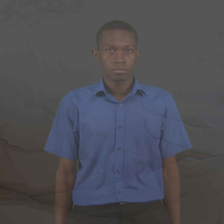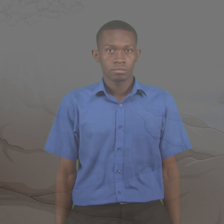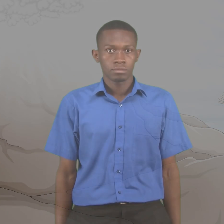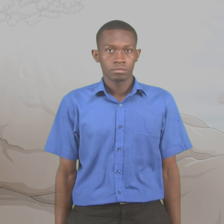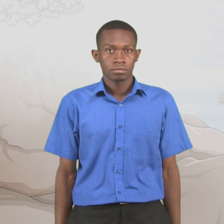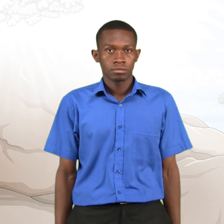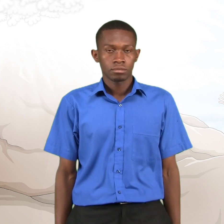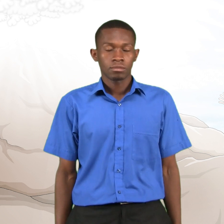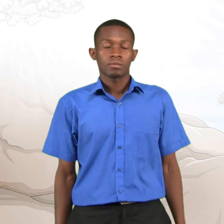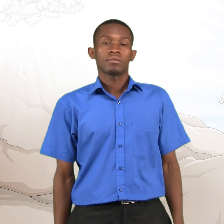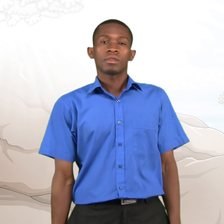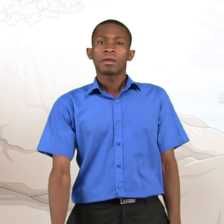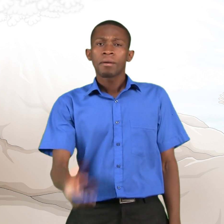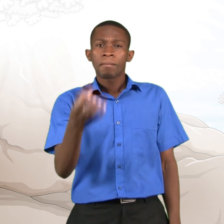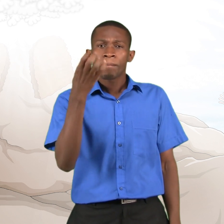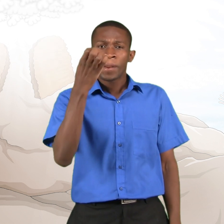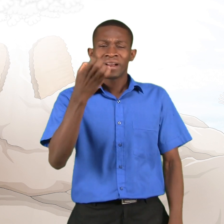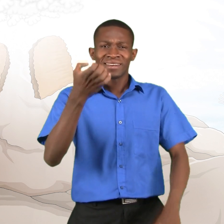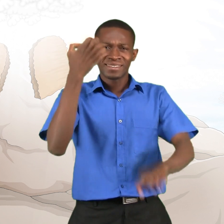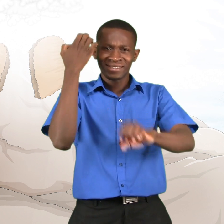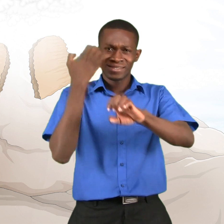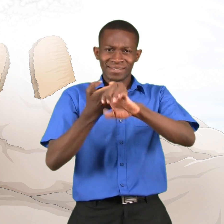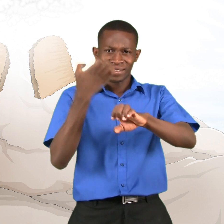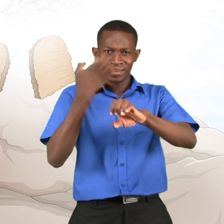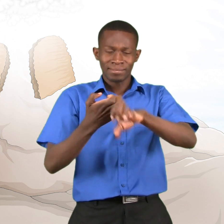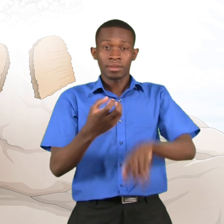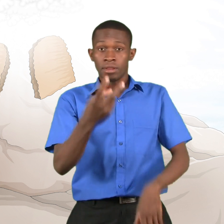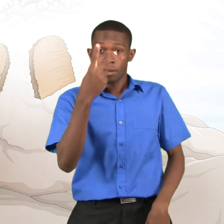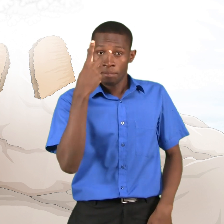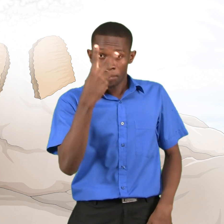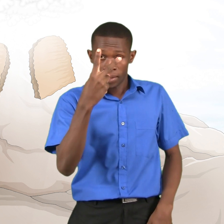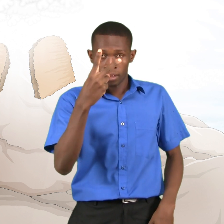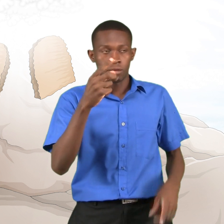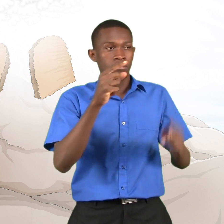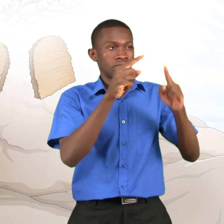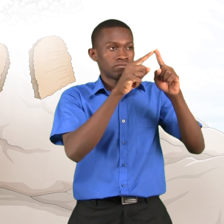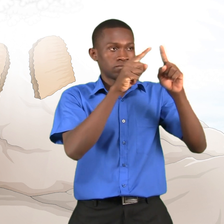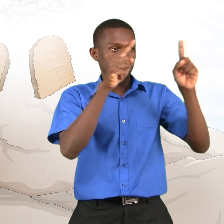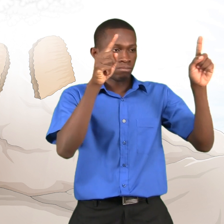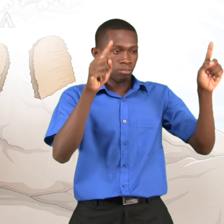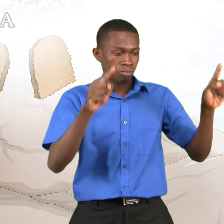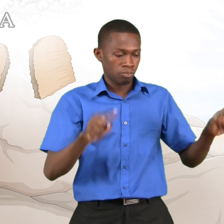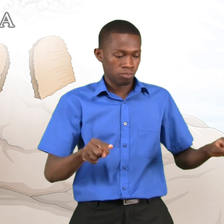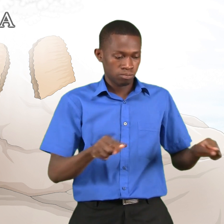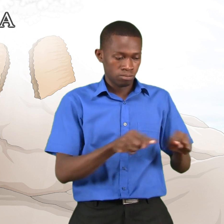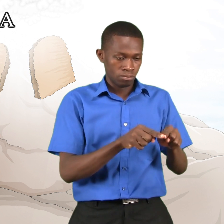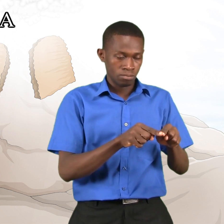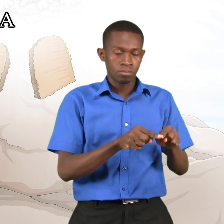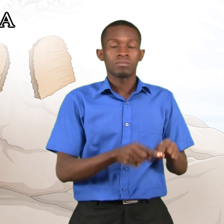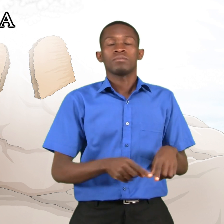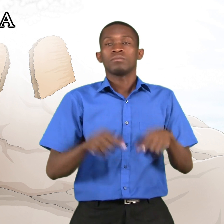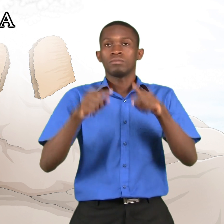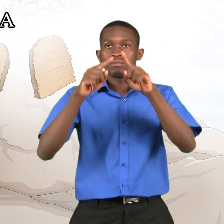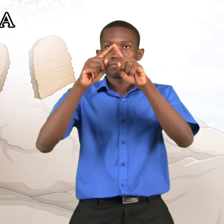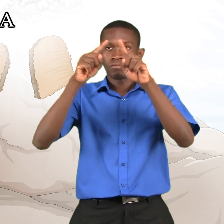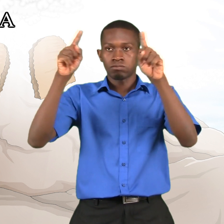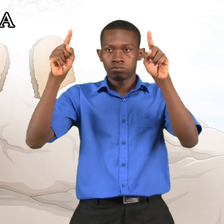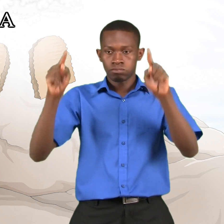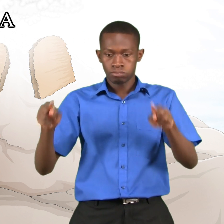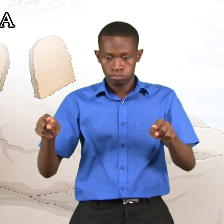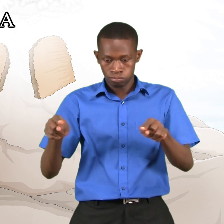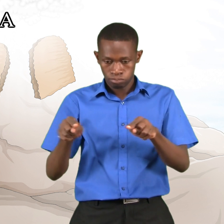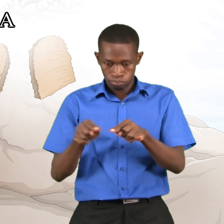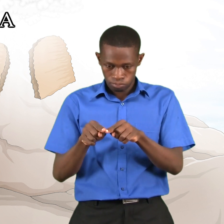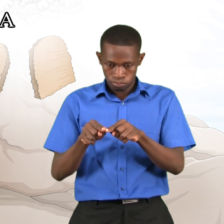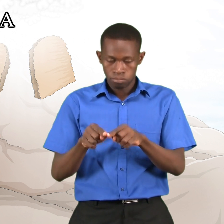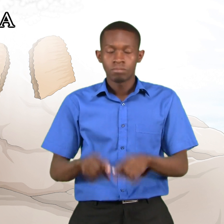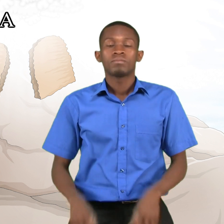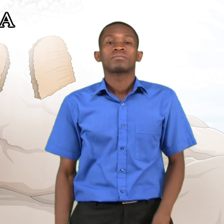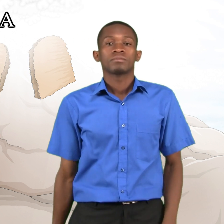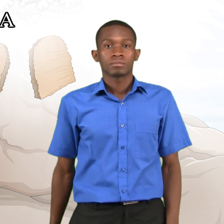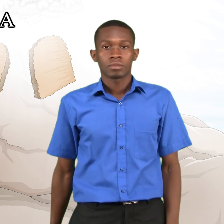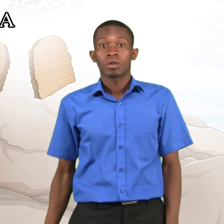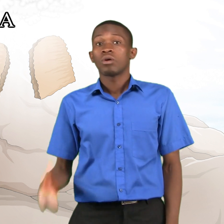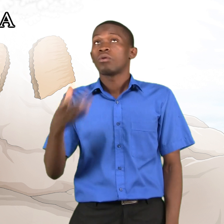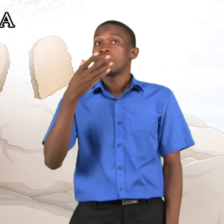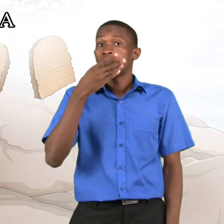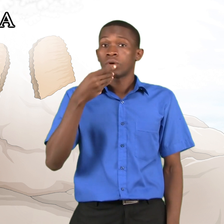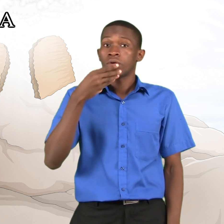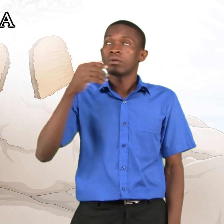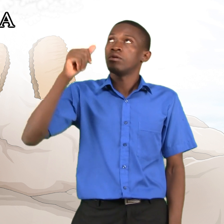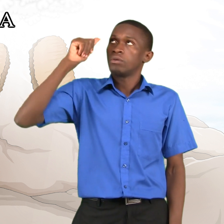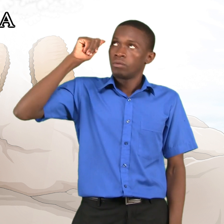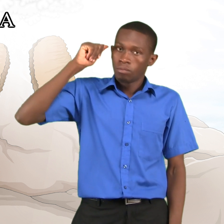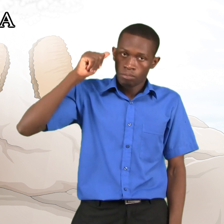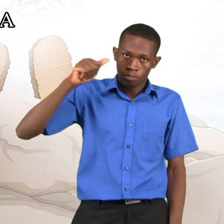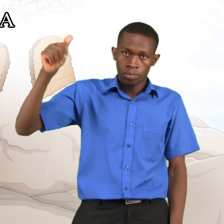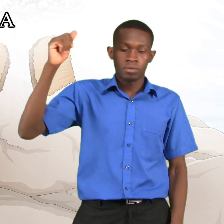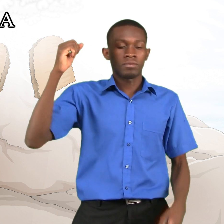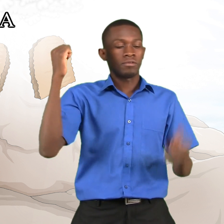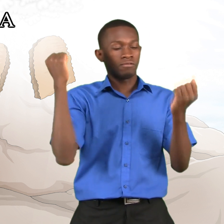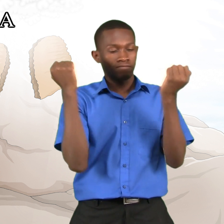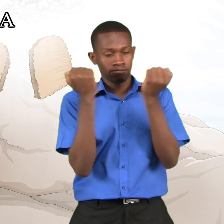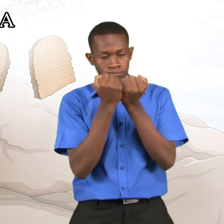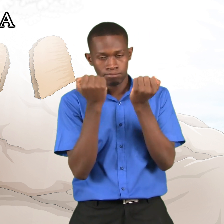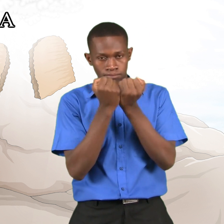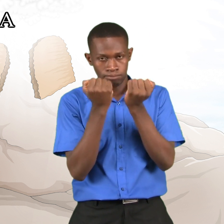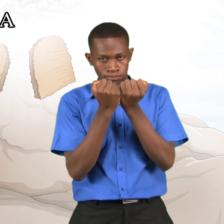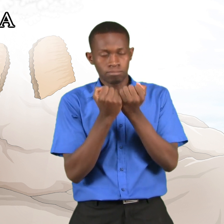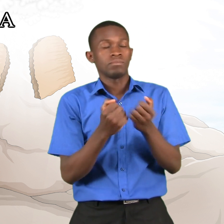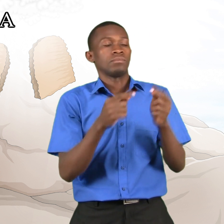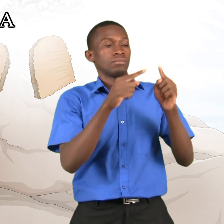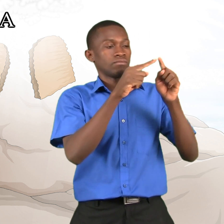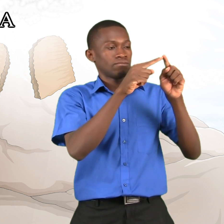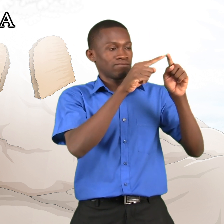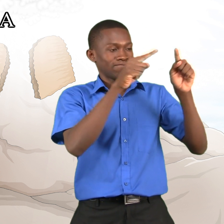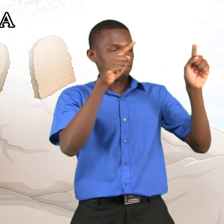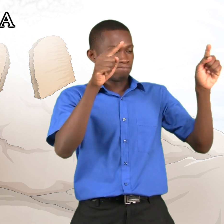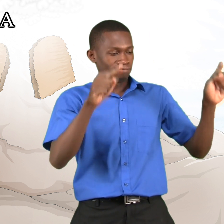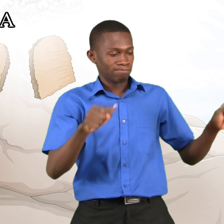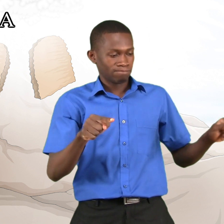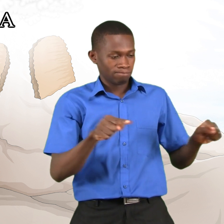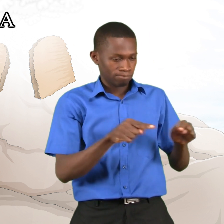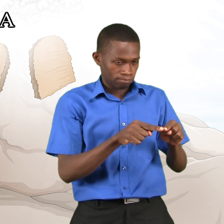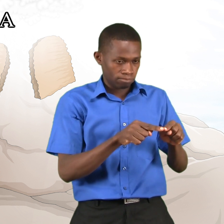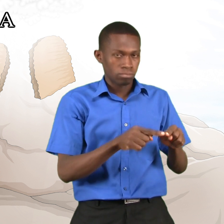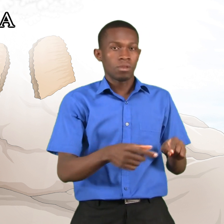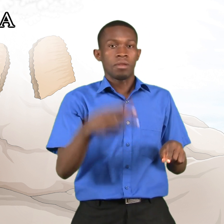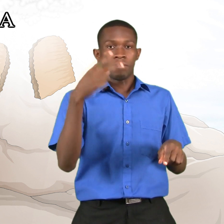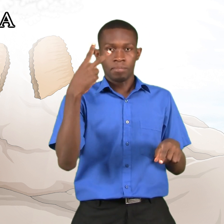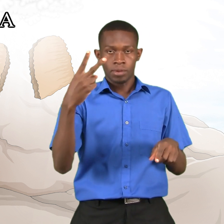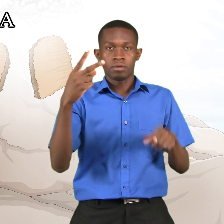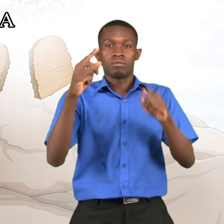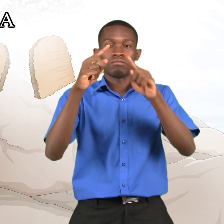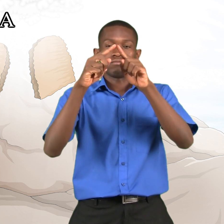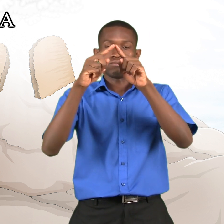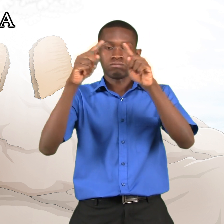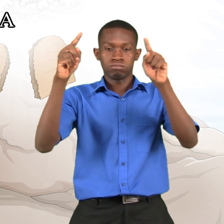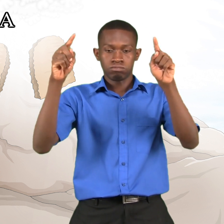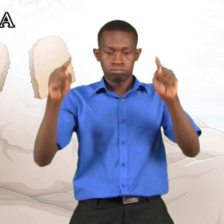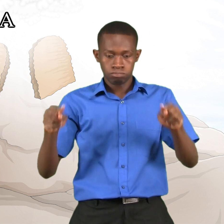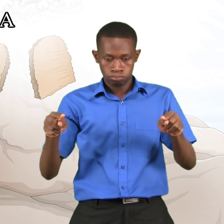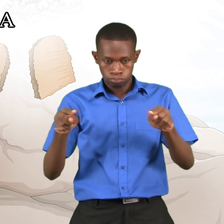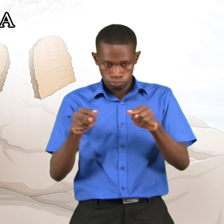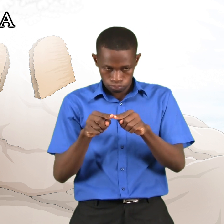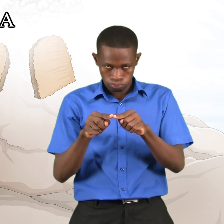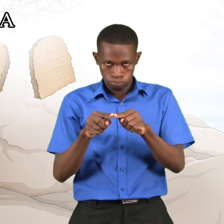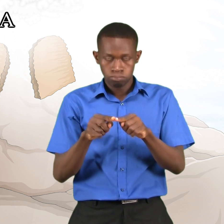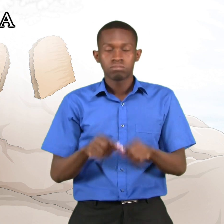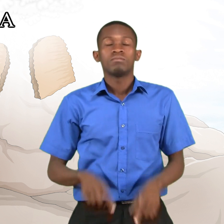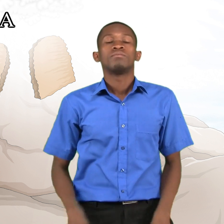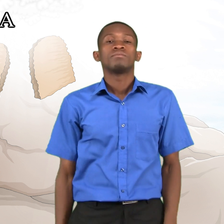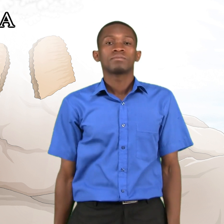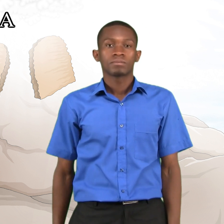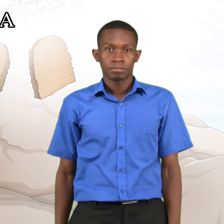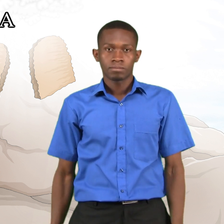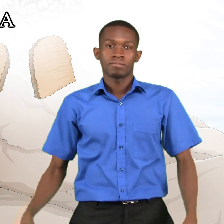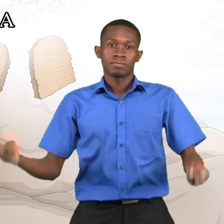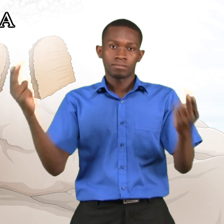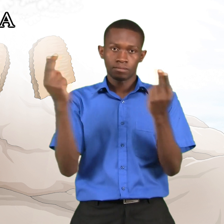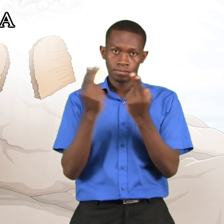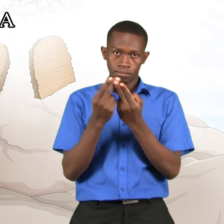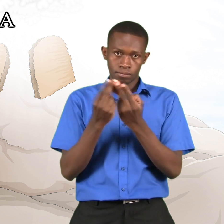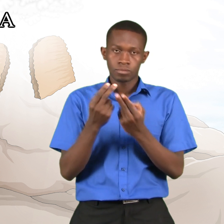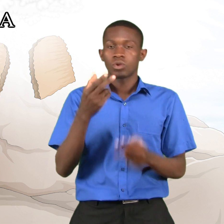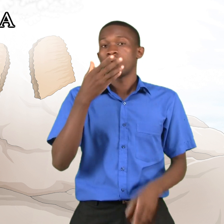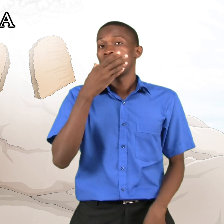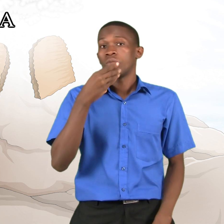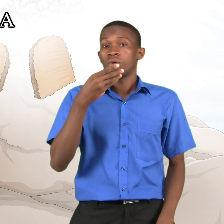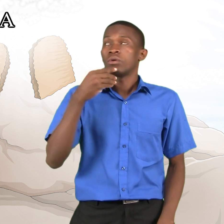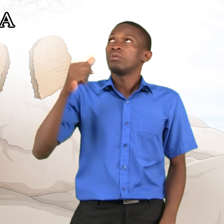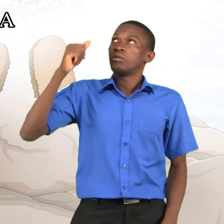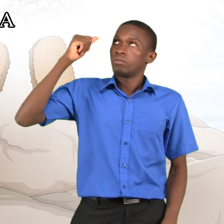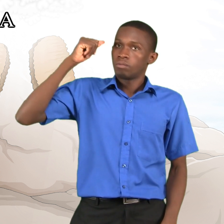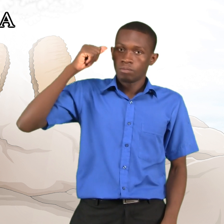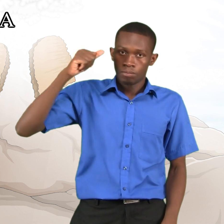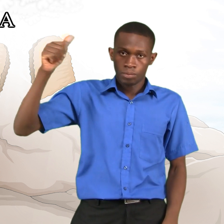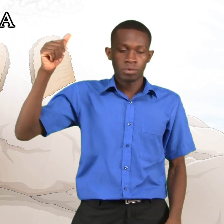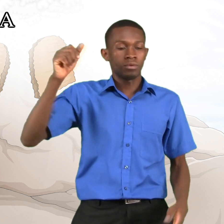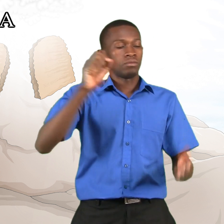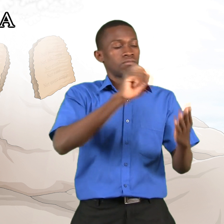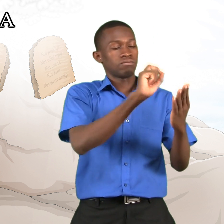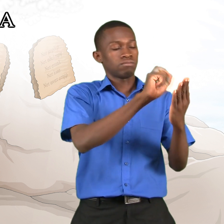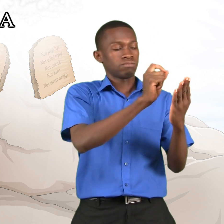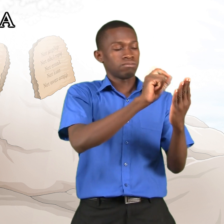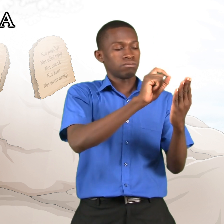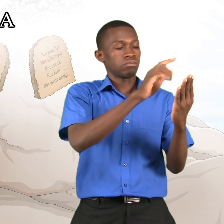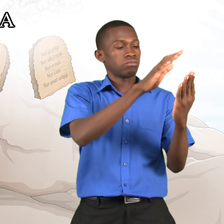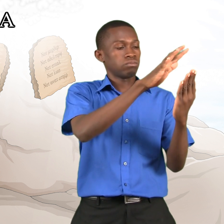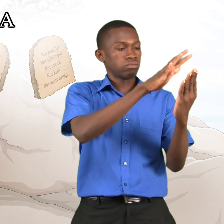Then Moses turned and went down the mountain with the two tablets of the Testimony in his hands.